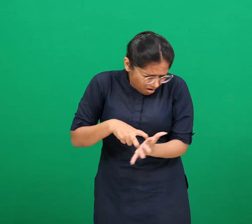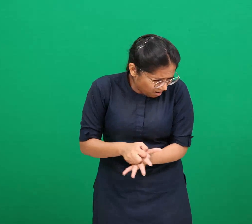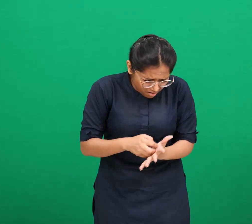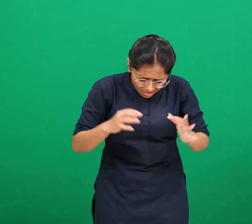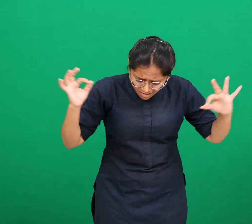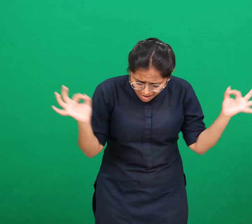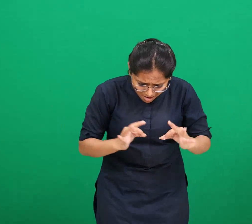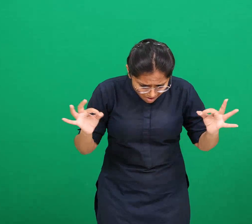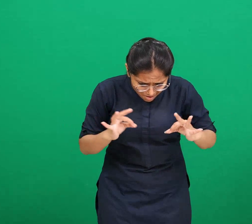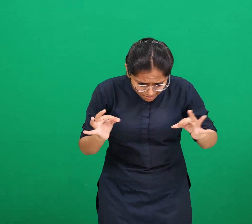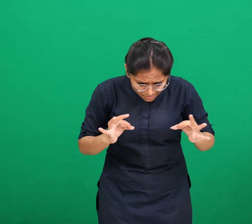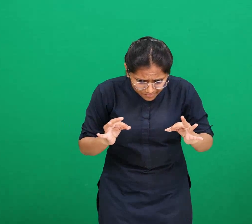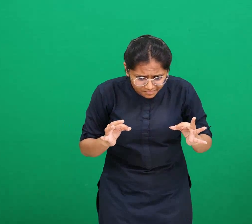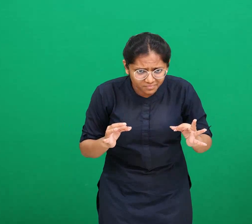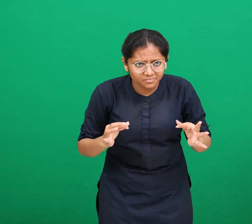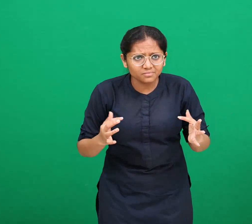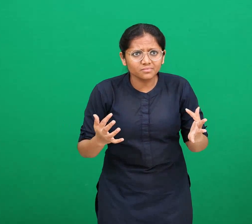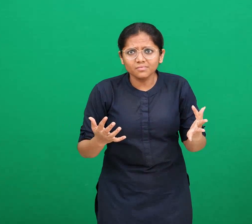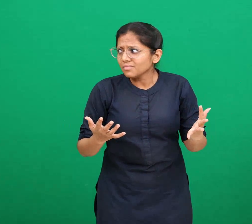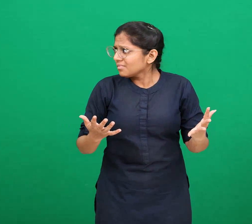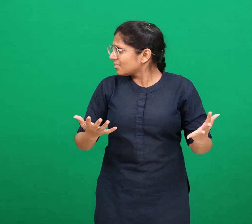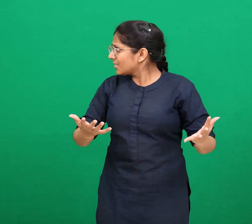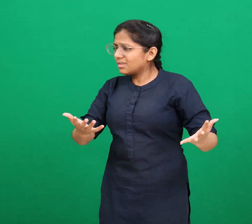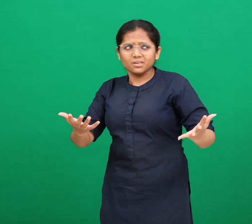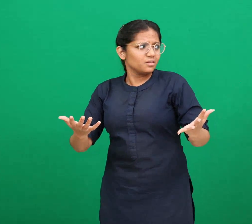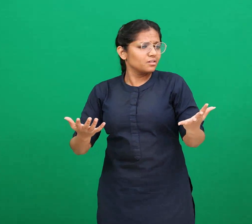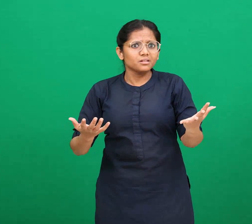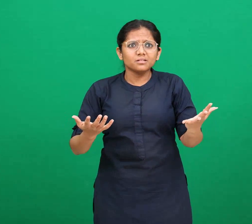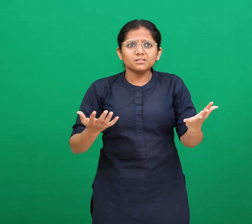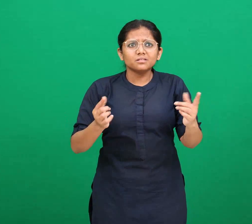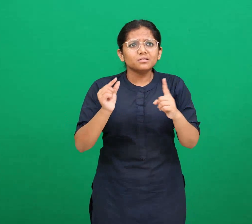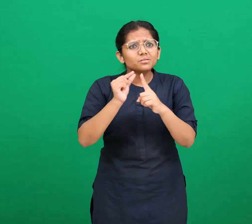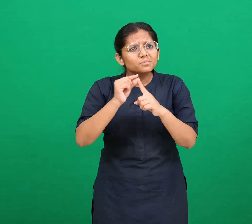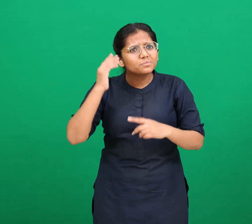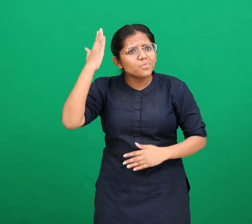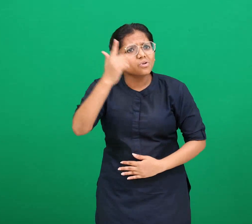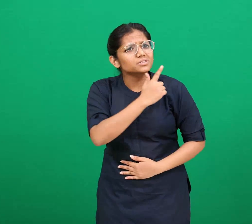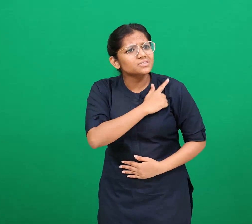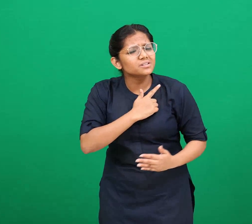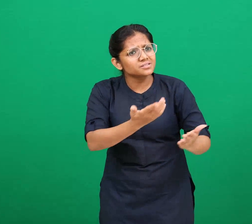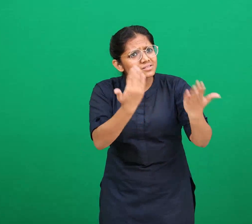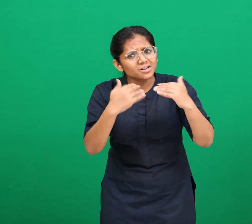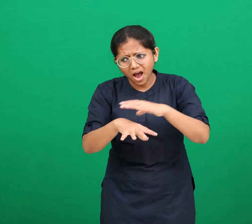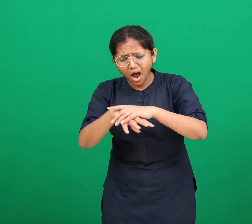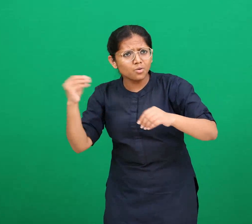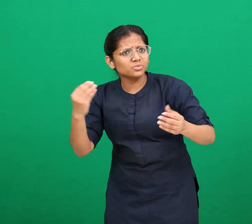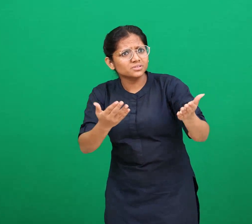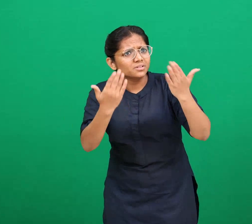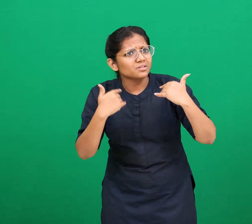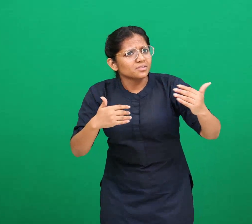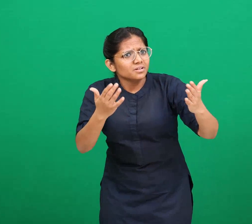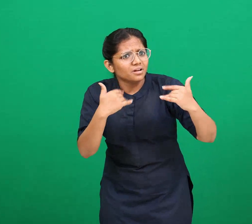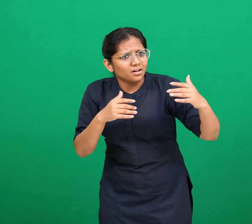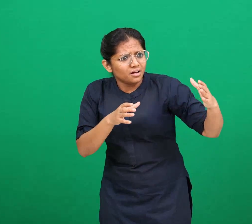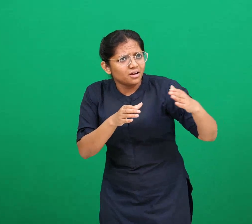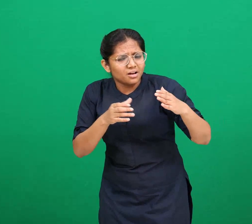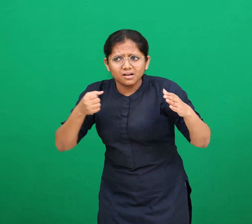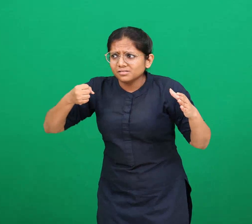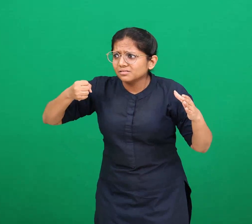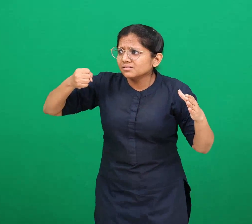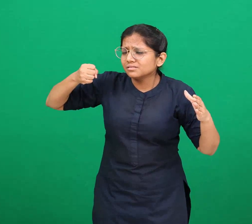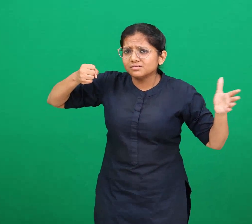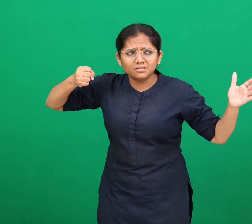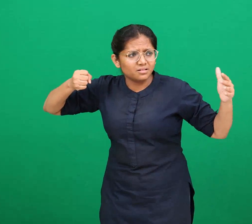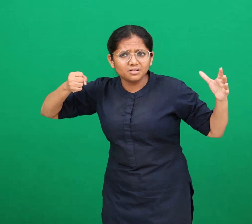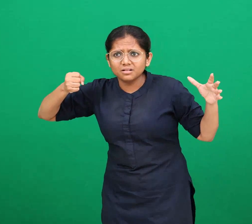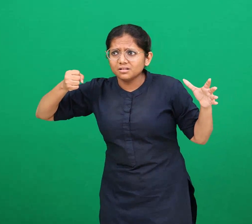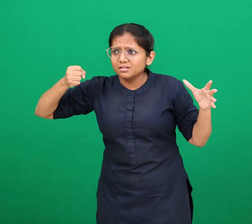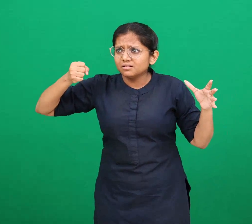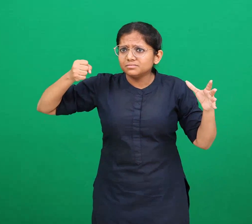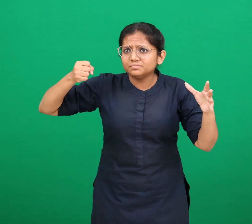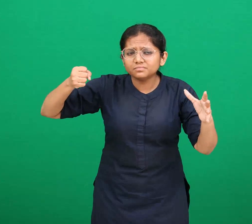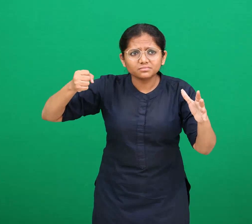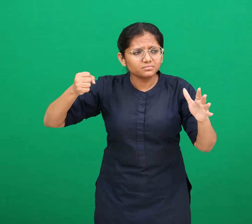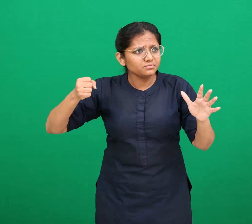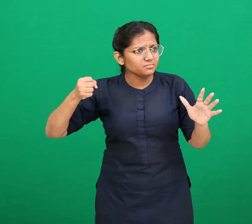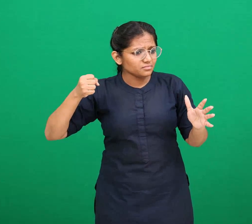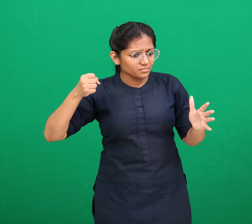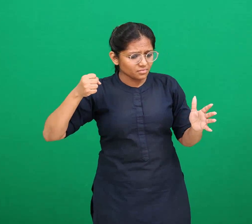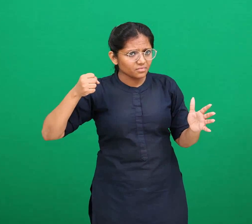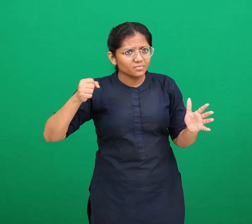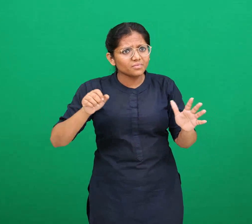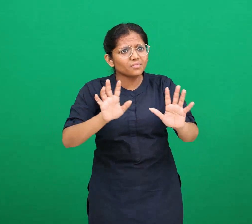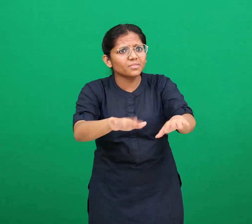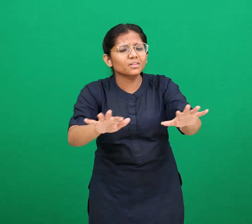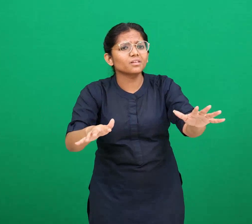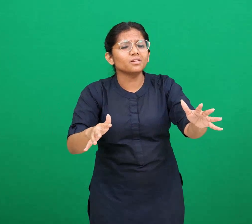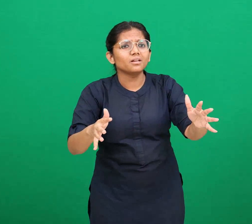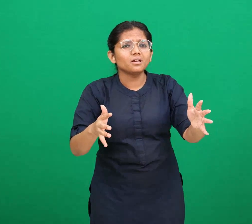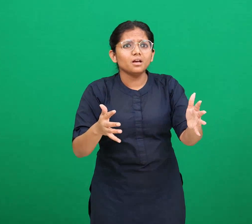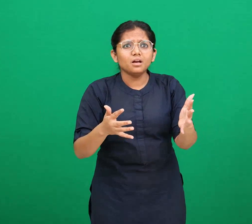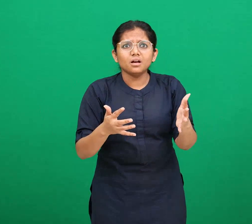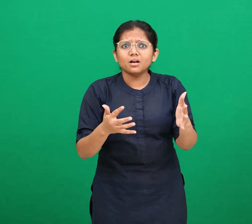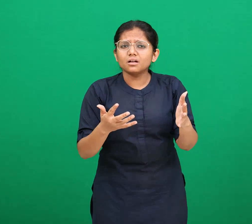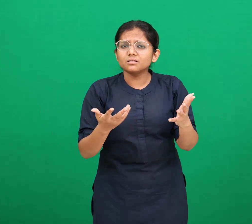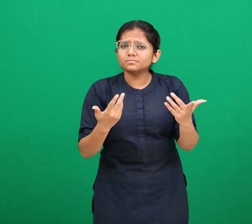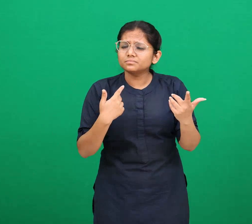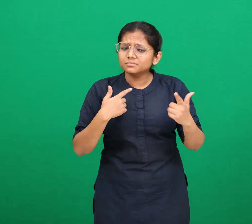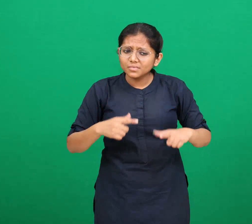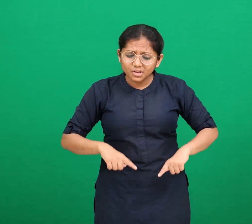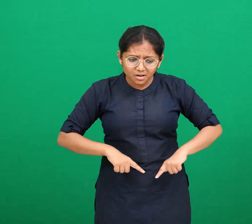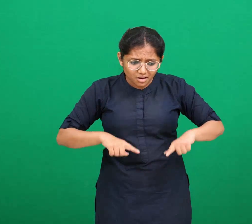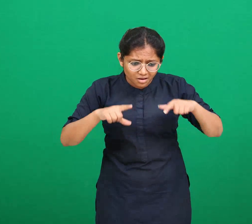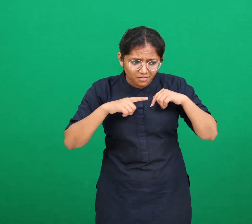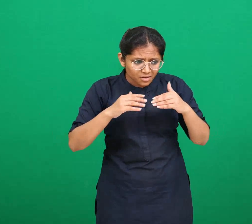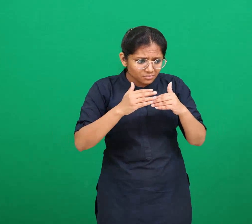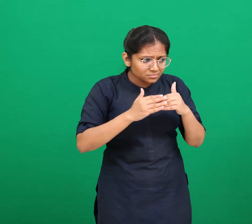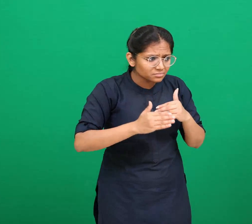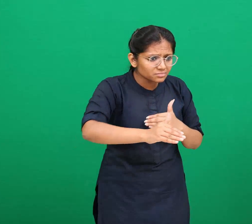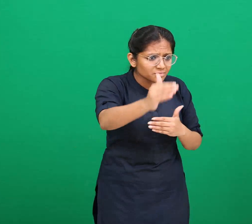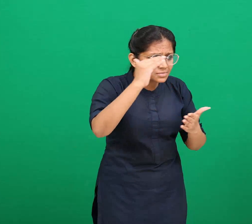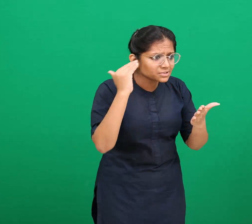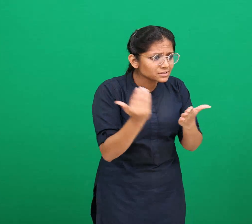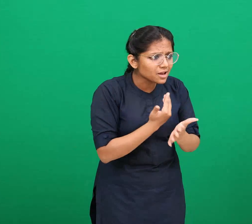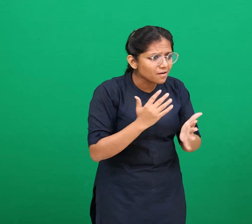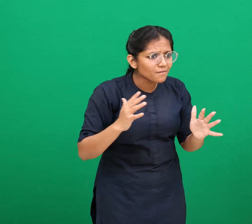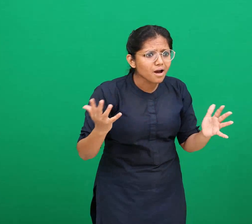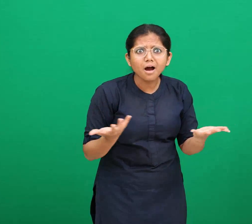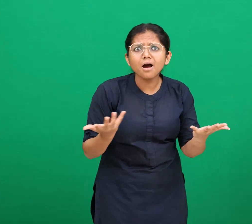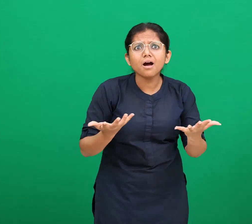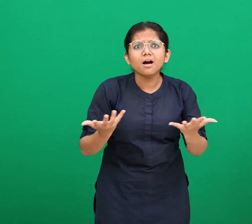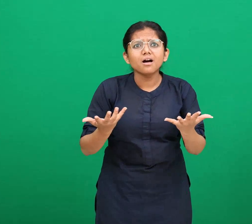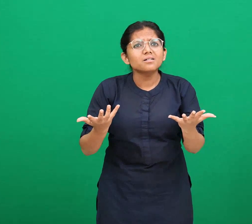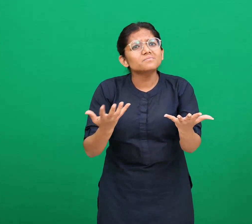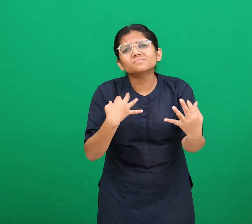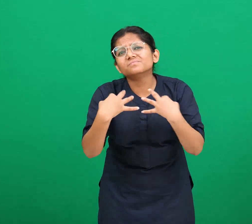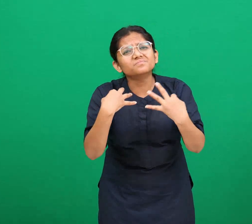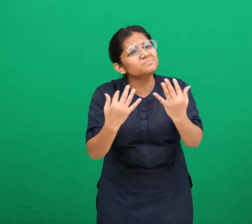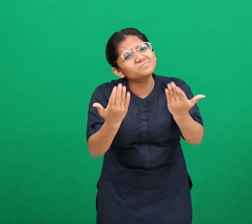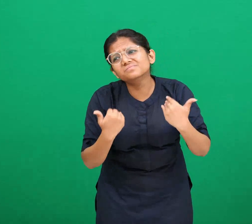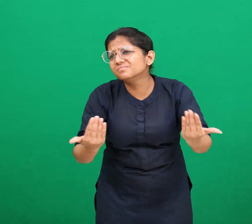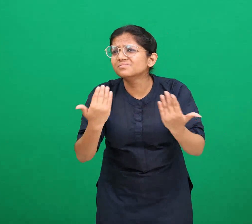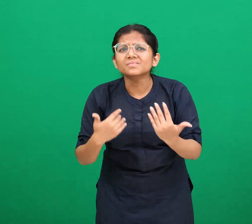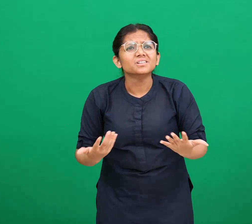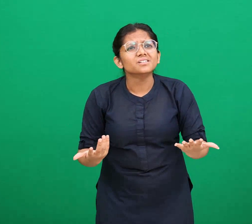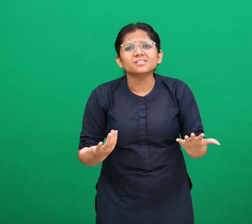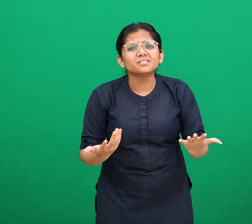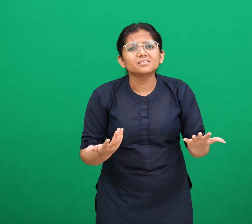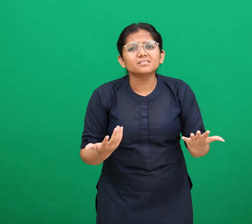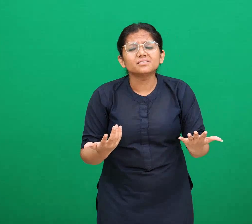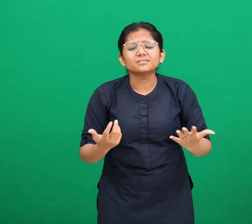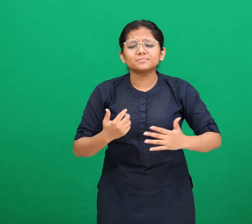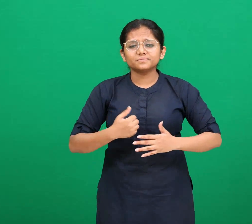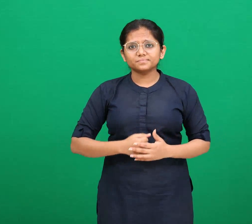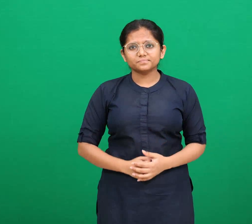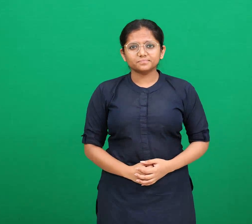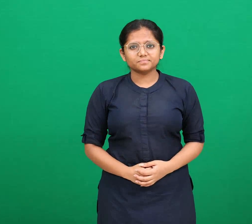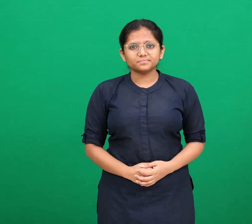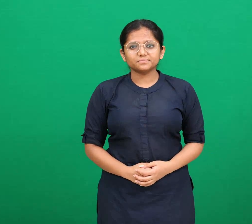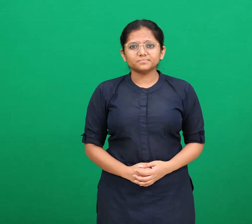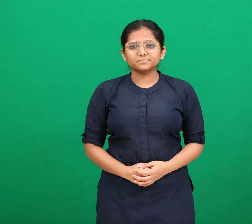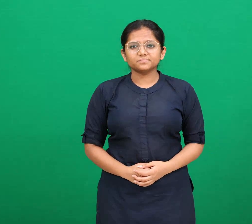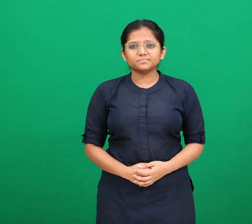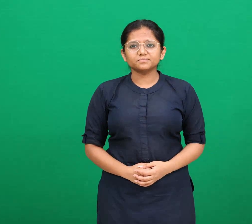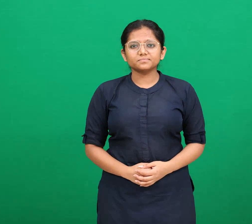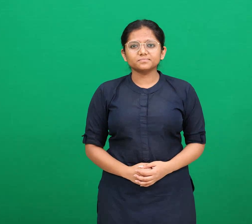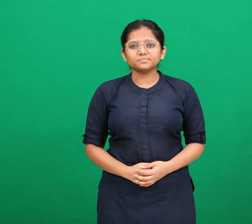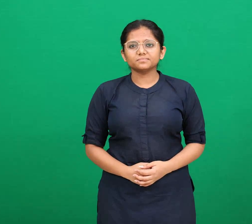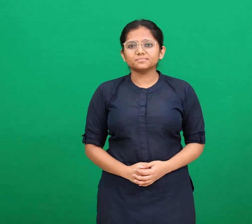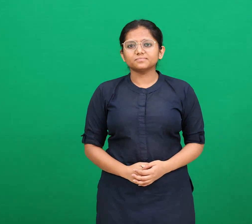Then he brought them out and asked, "Sirs, what must I do to be saved?"